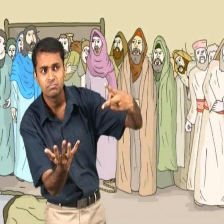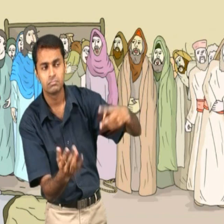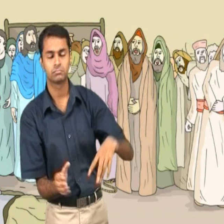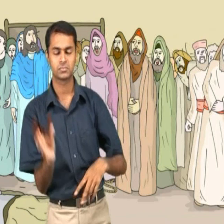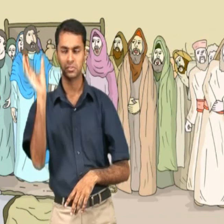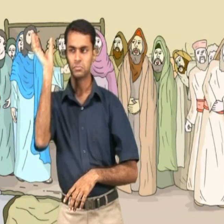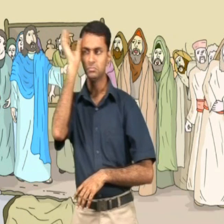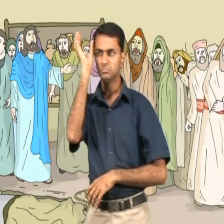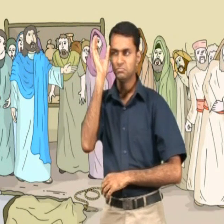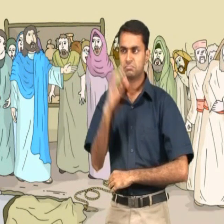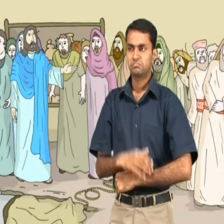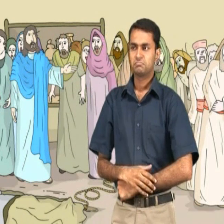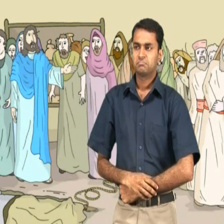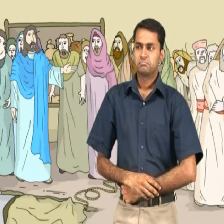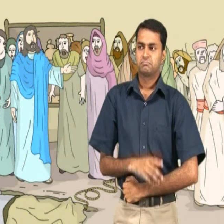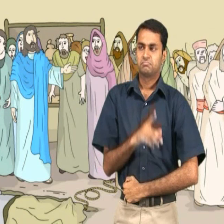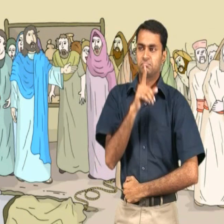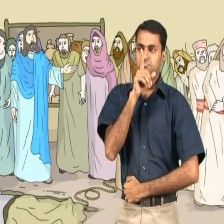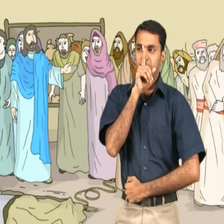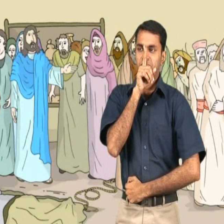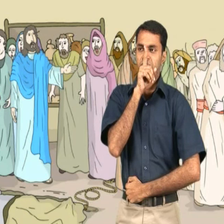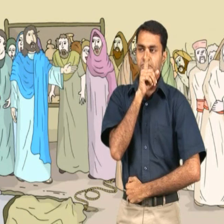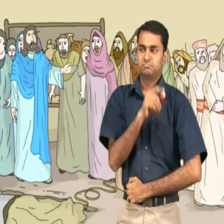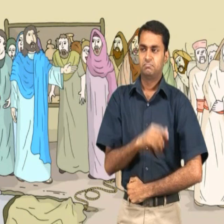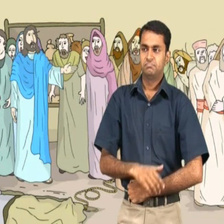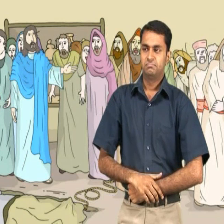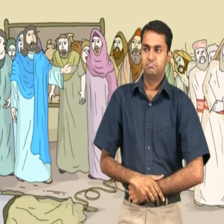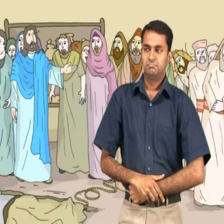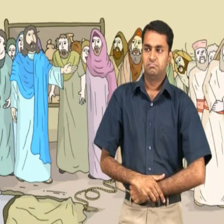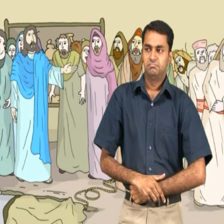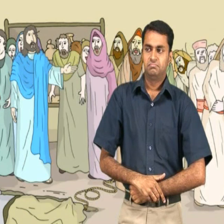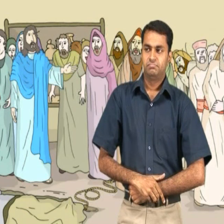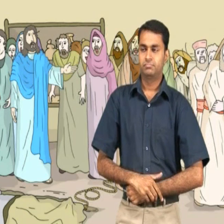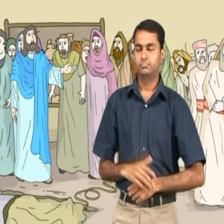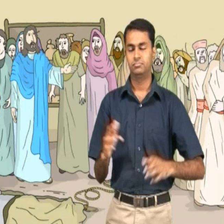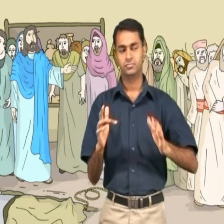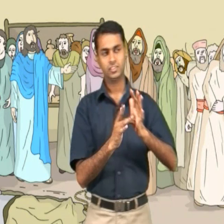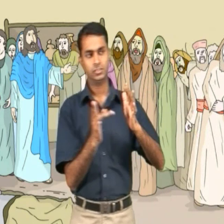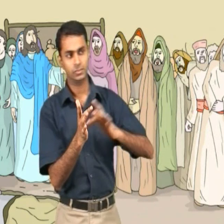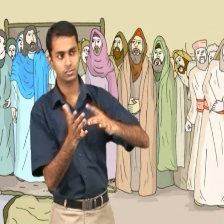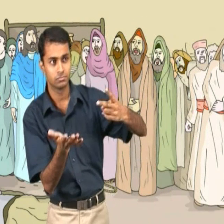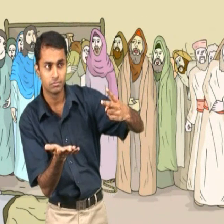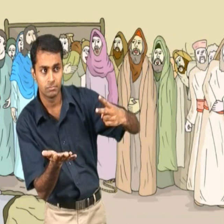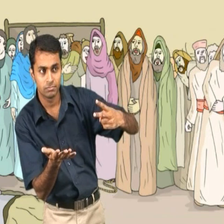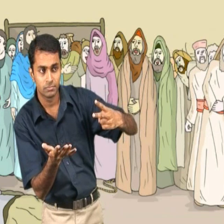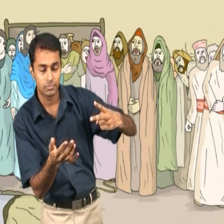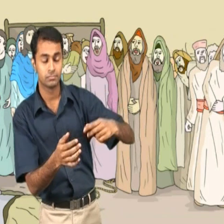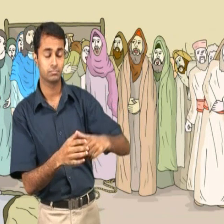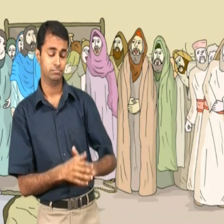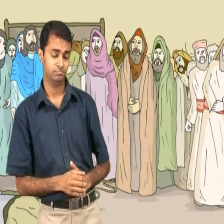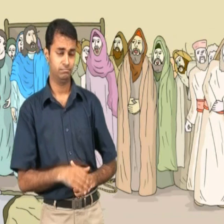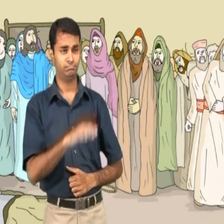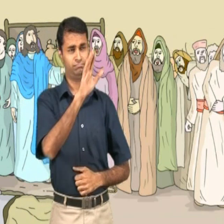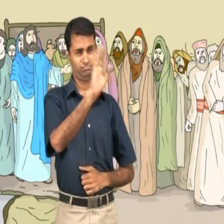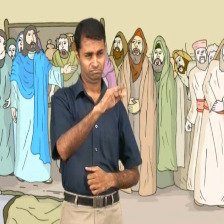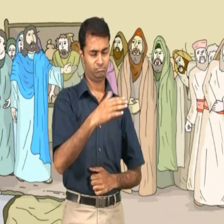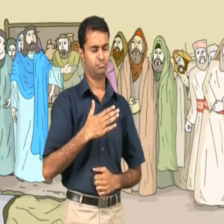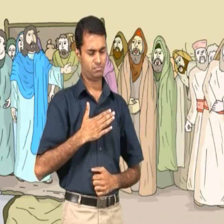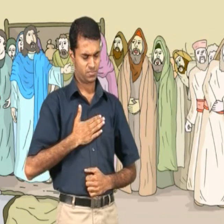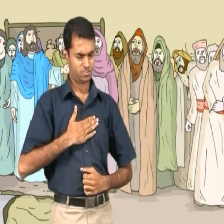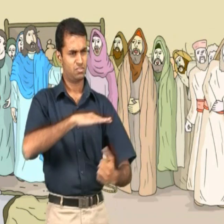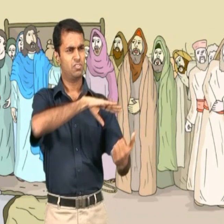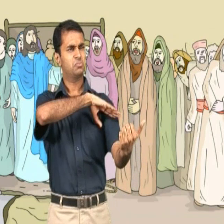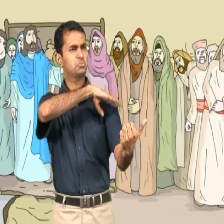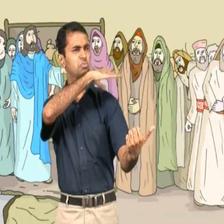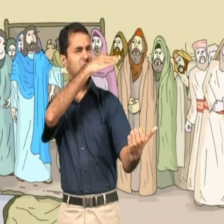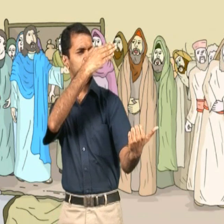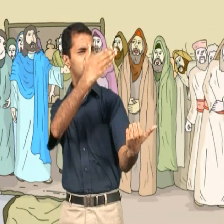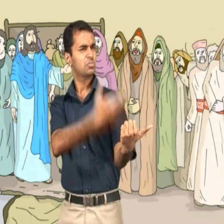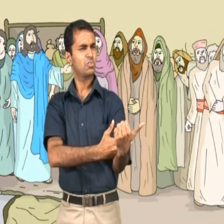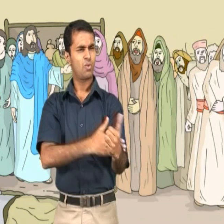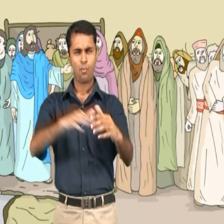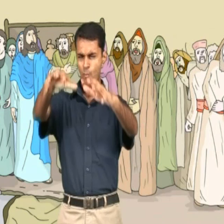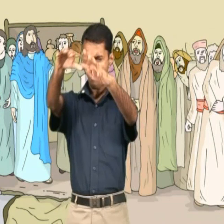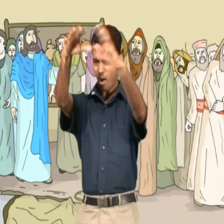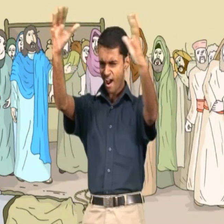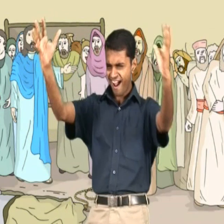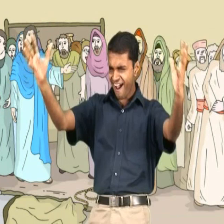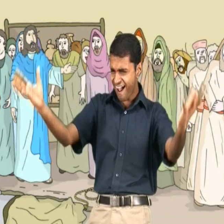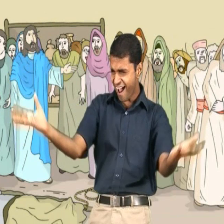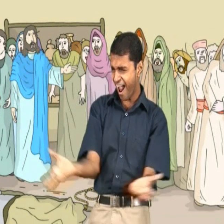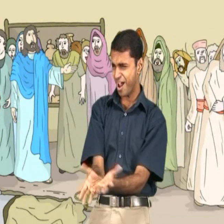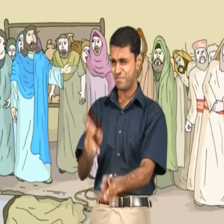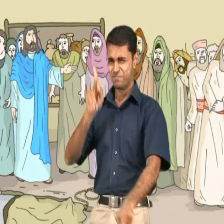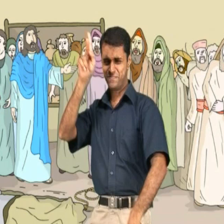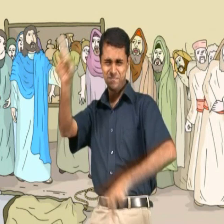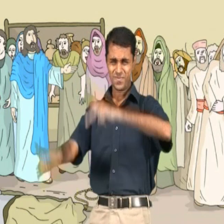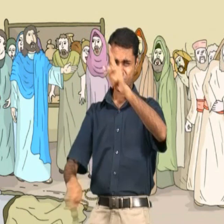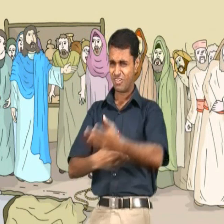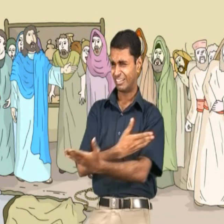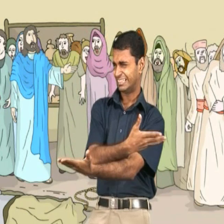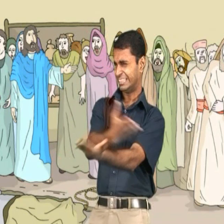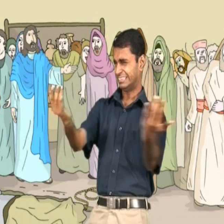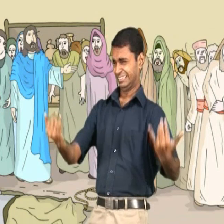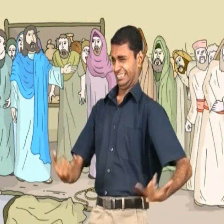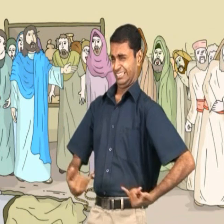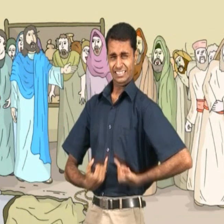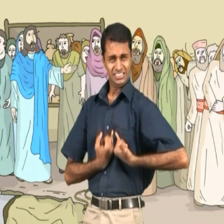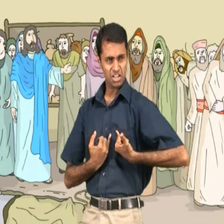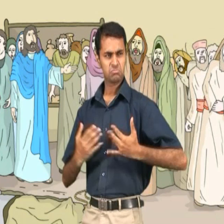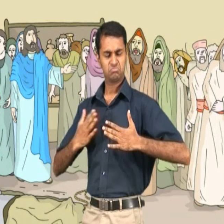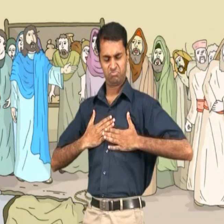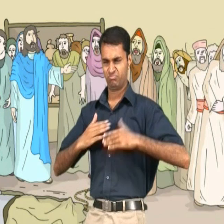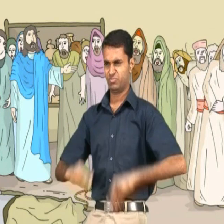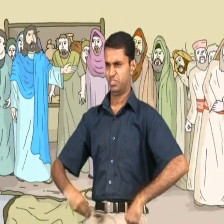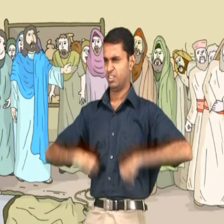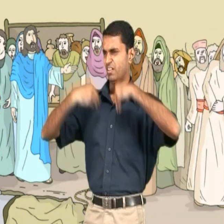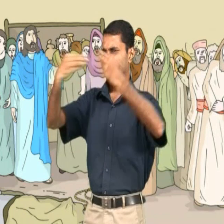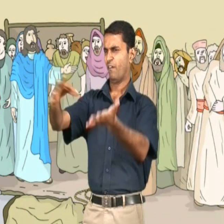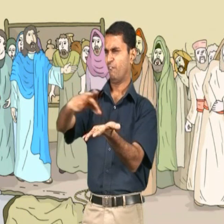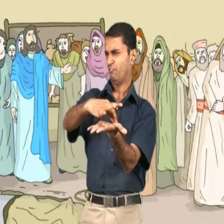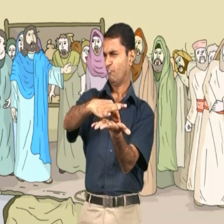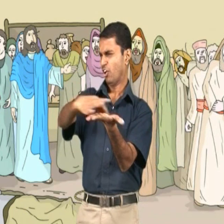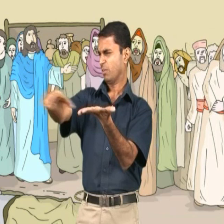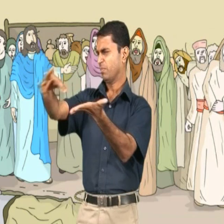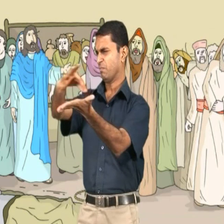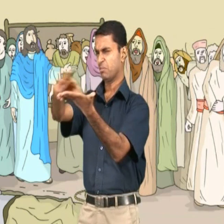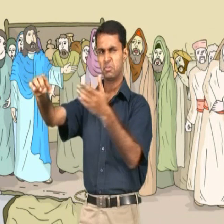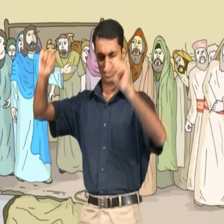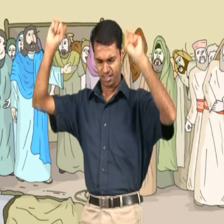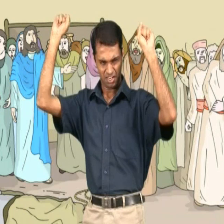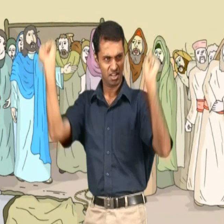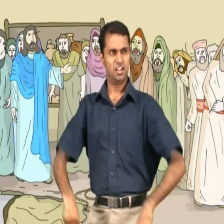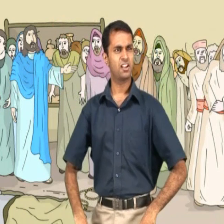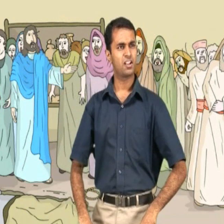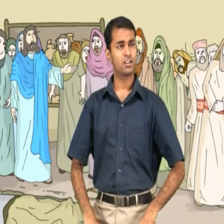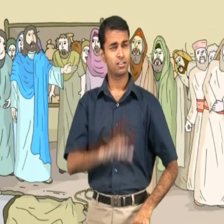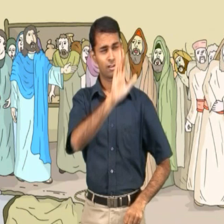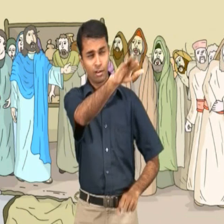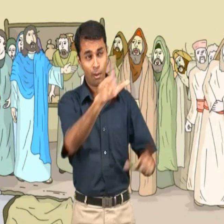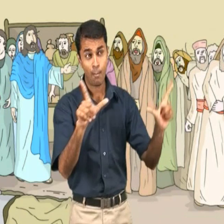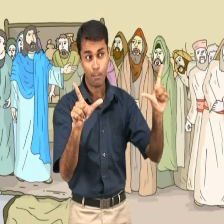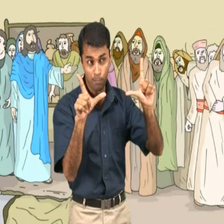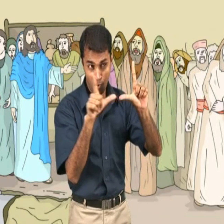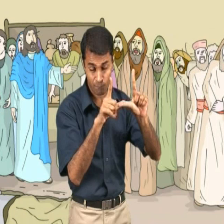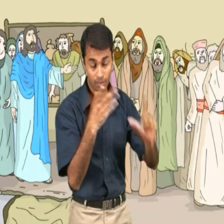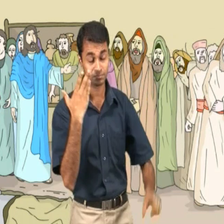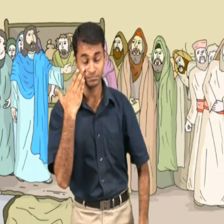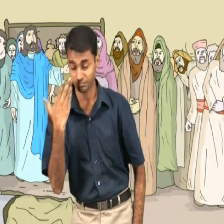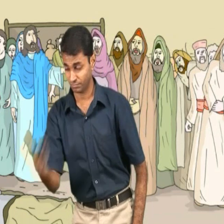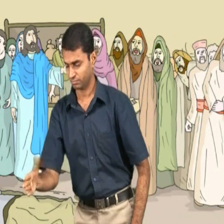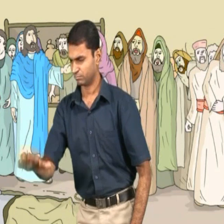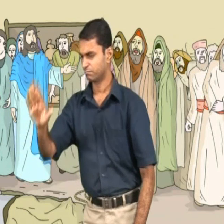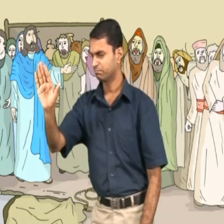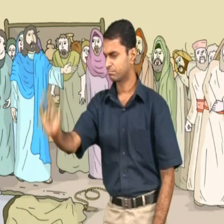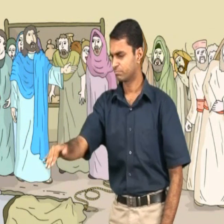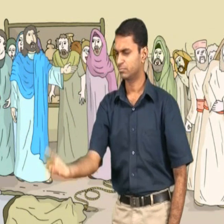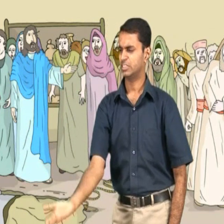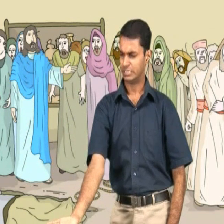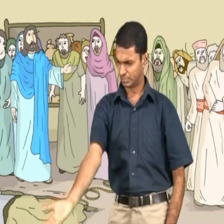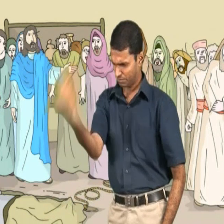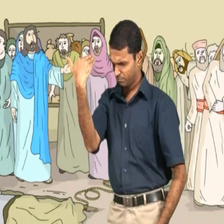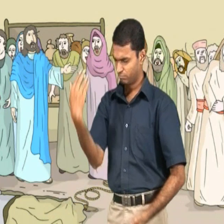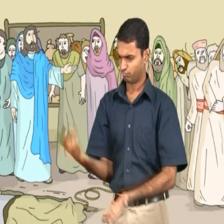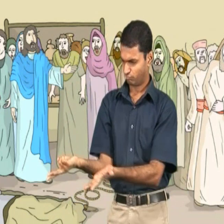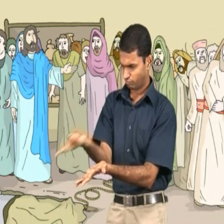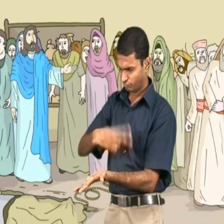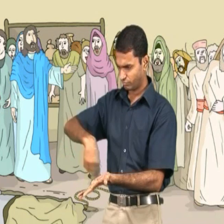But so that you may know that the Son of Man has authority on earth to forgive sins...”